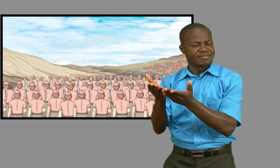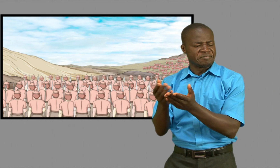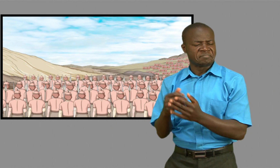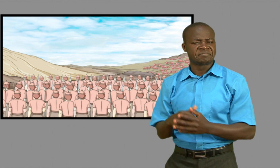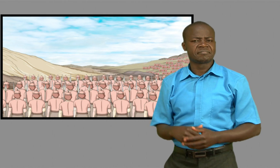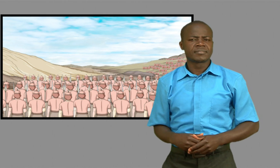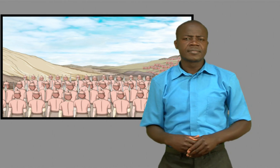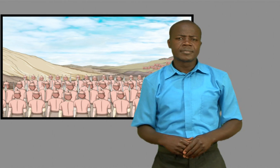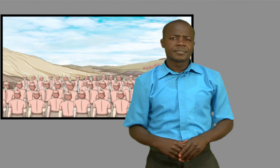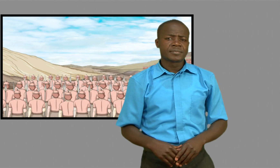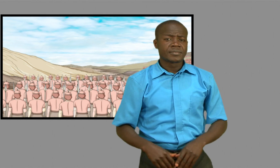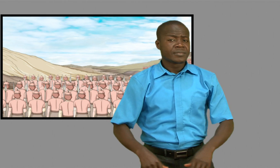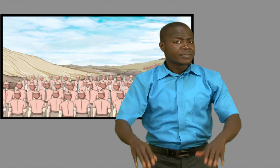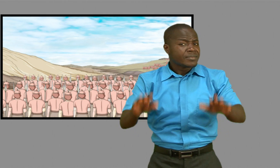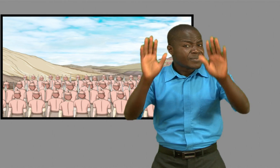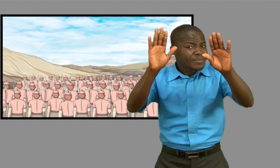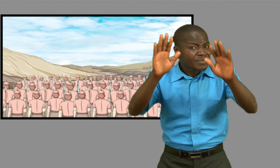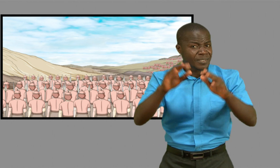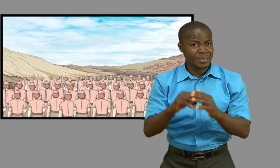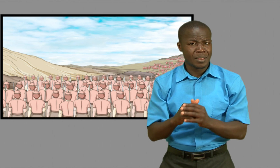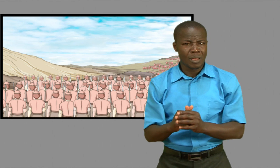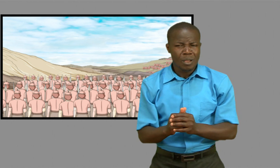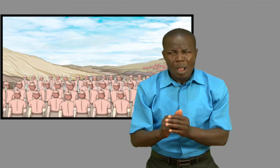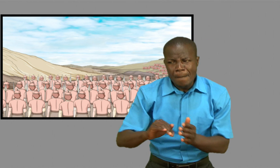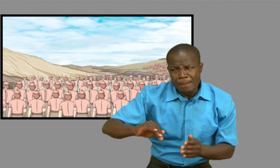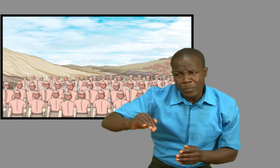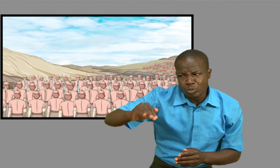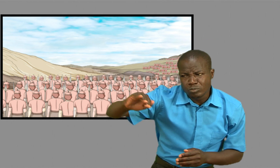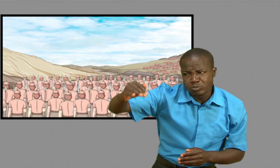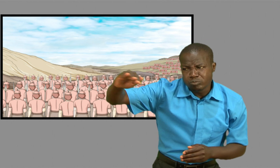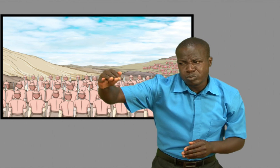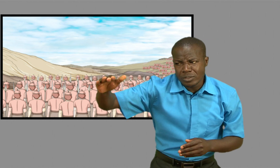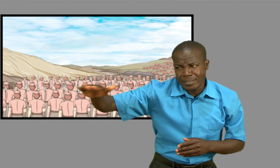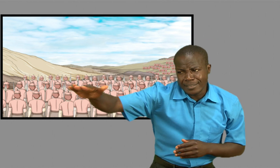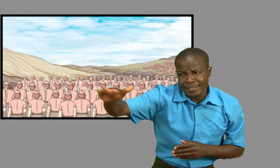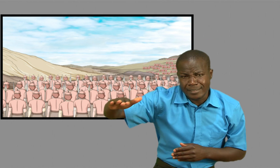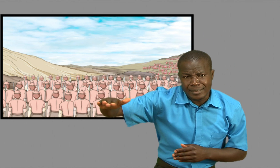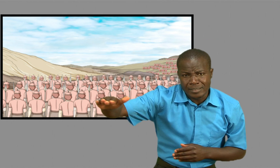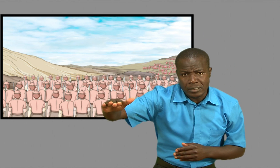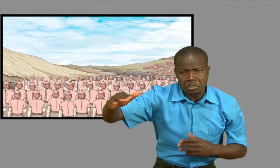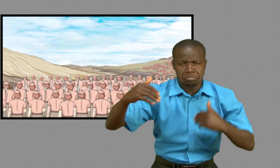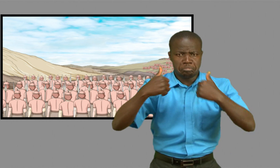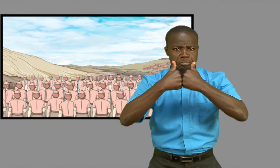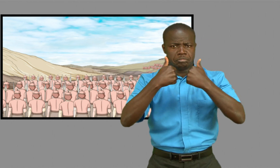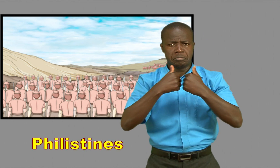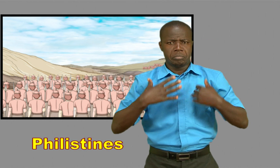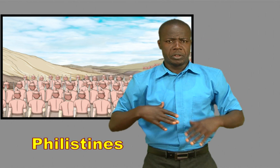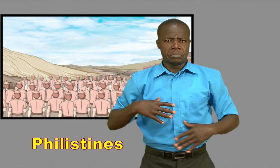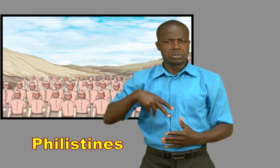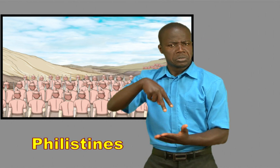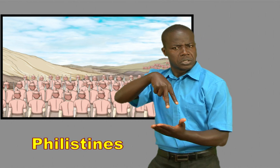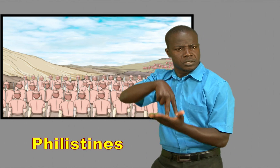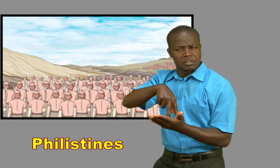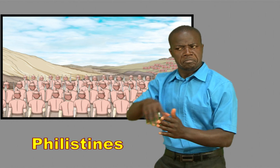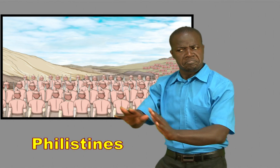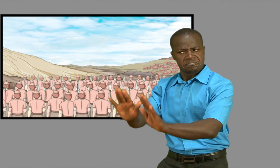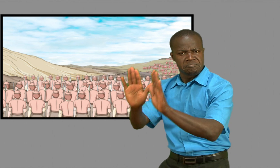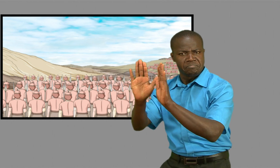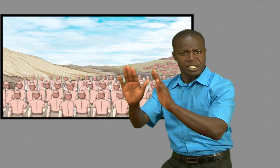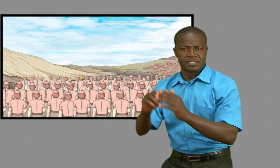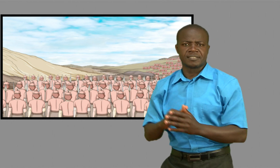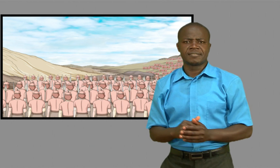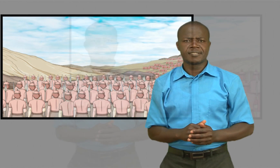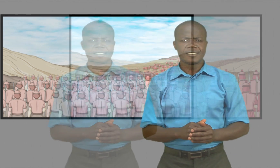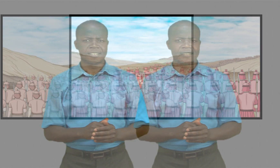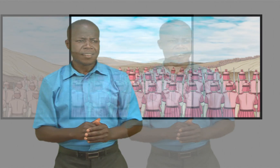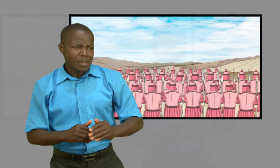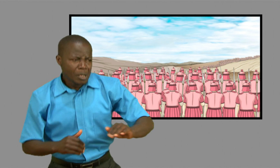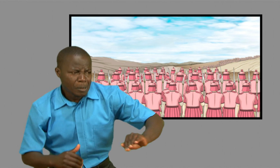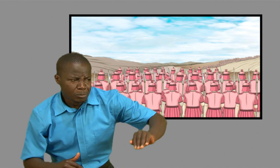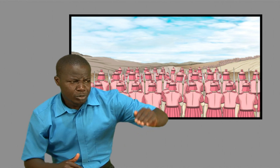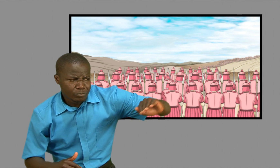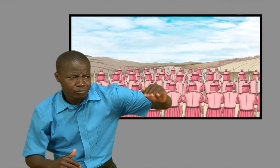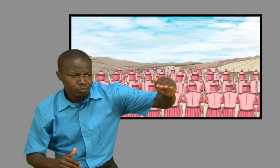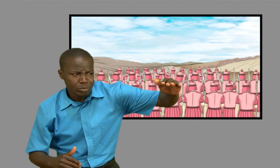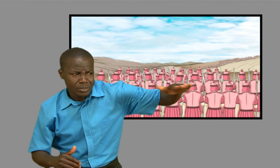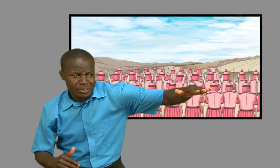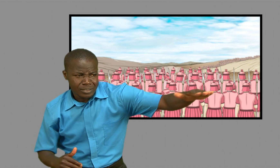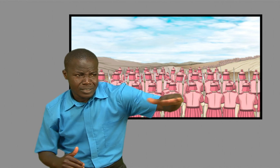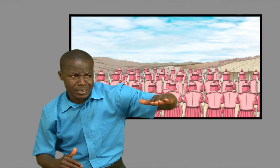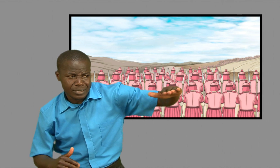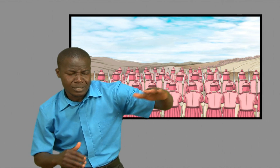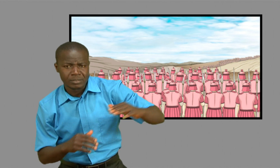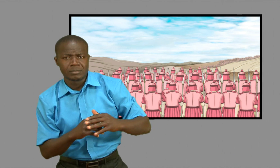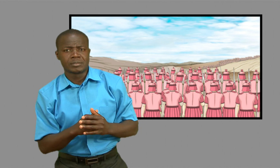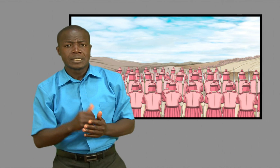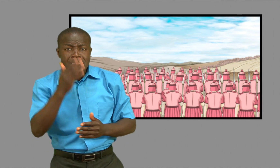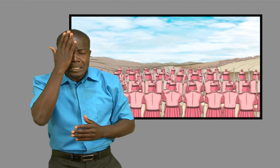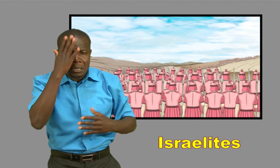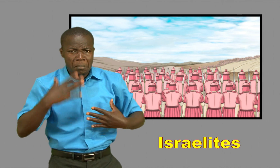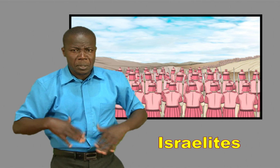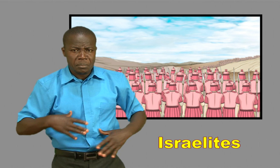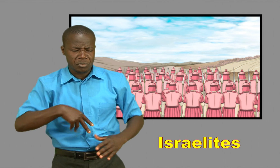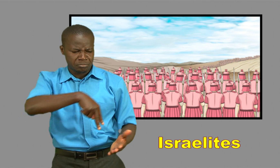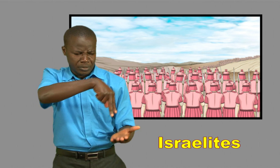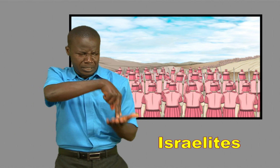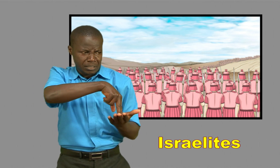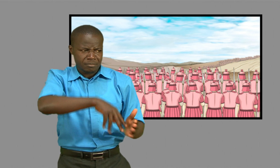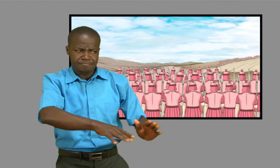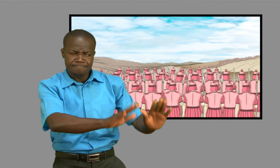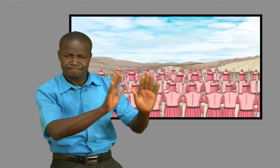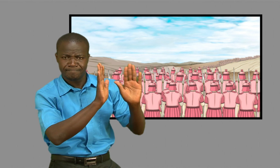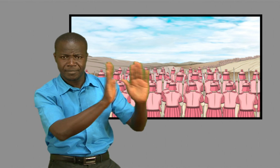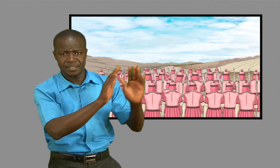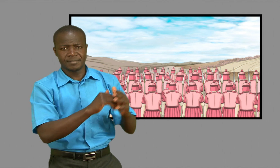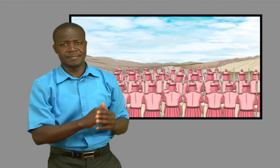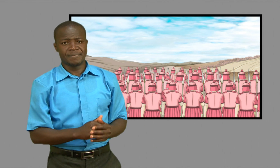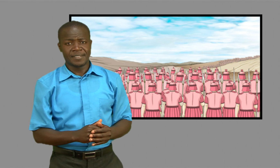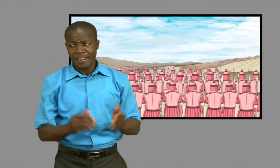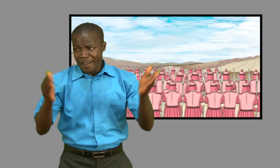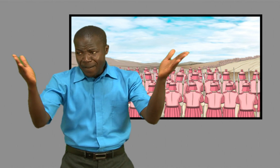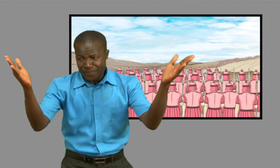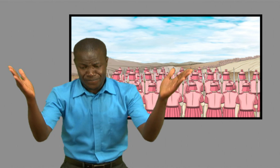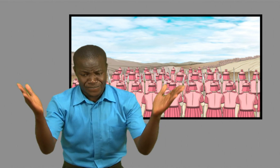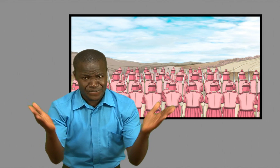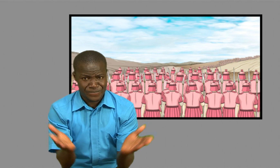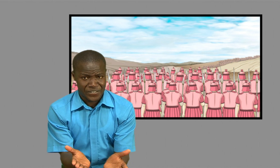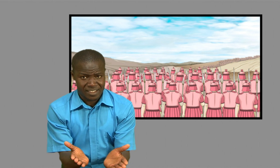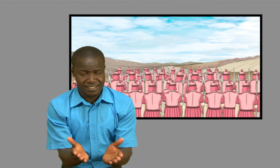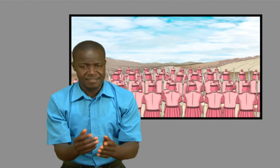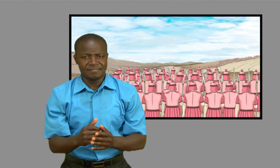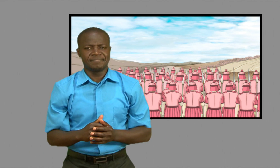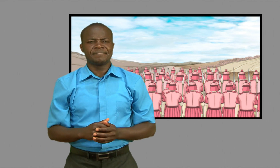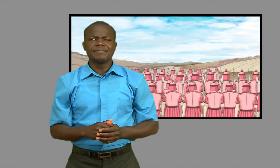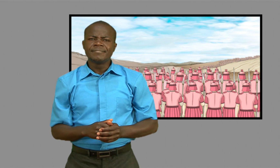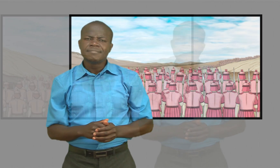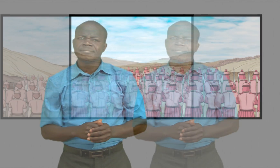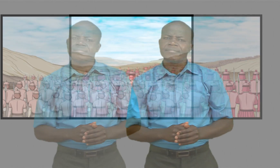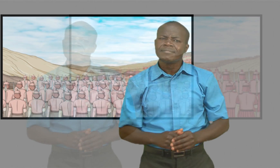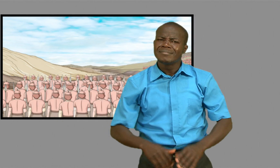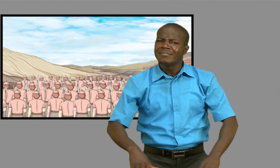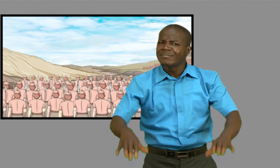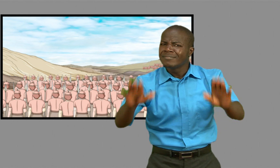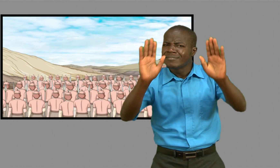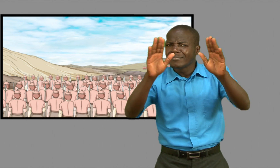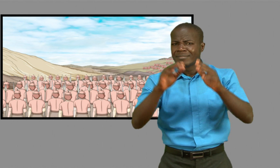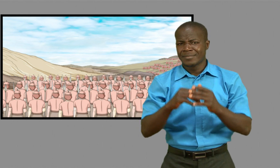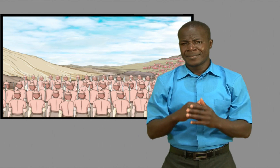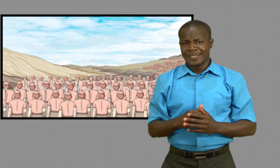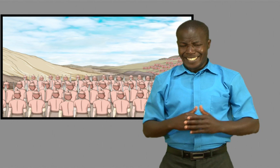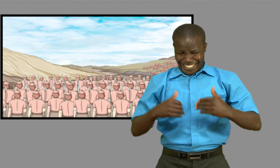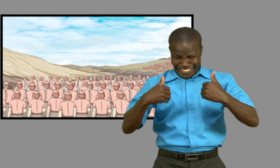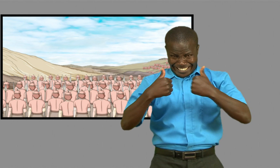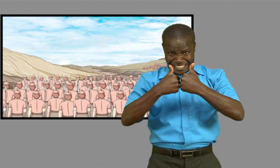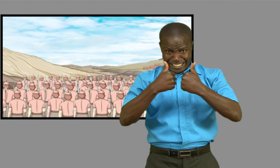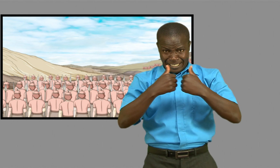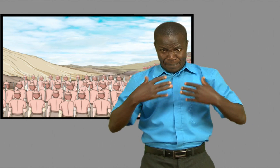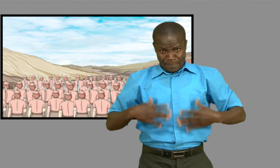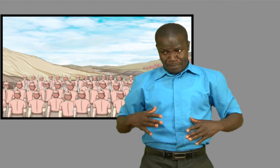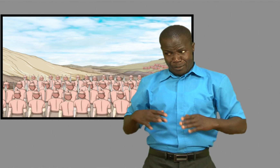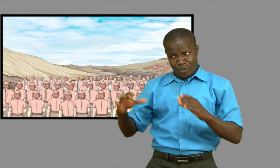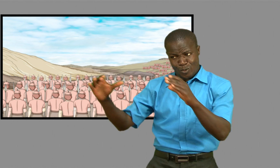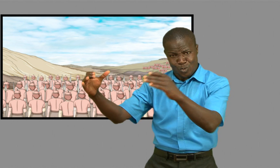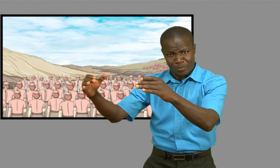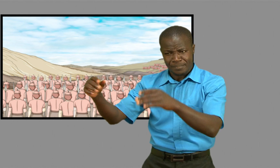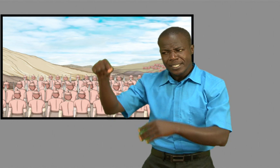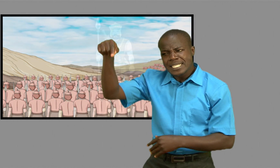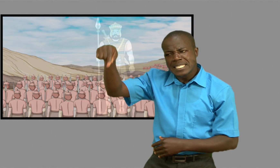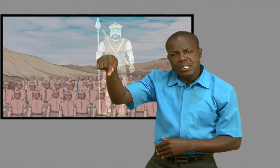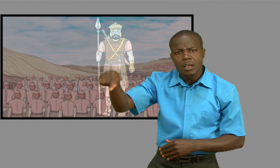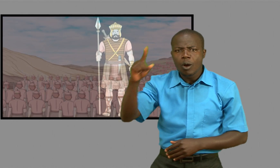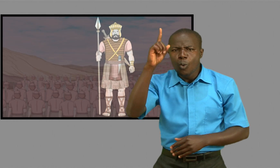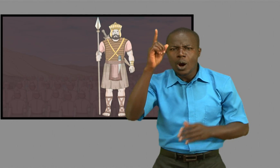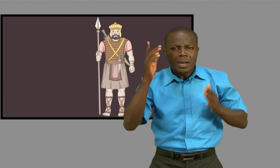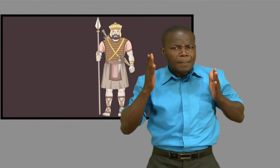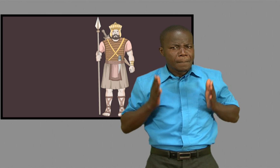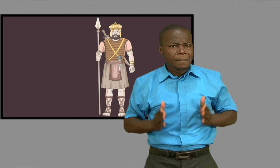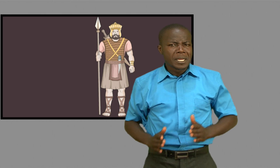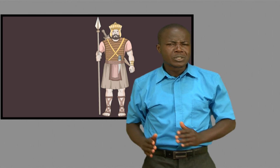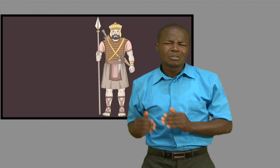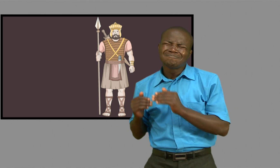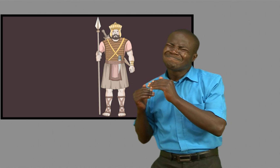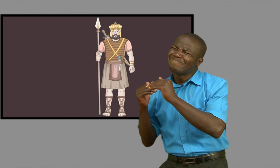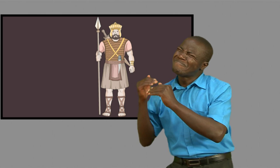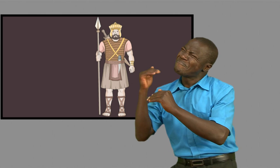The Philistines stood on one hill and the Israelites stood on another, with the valley between them.